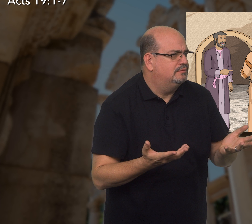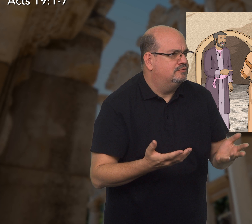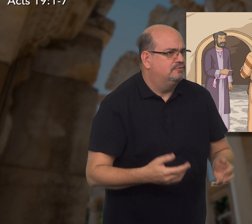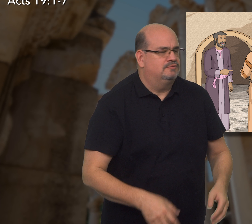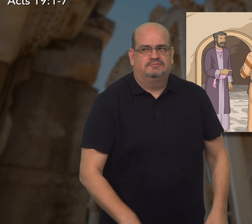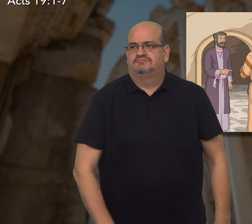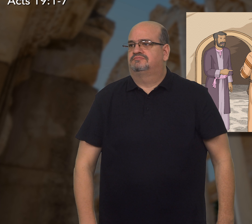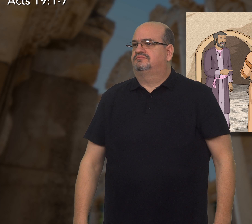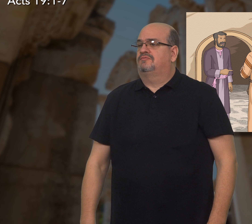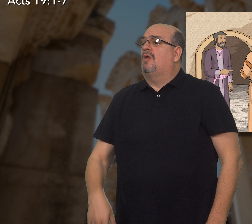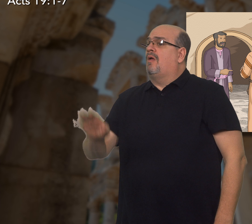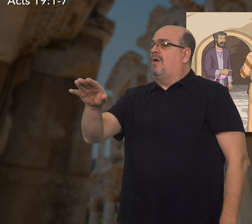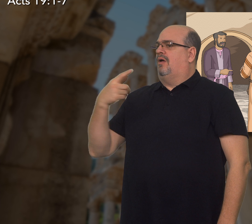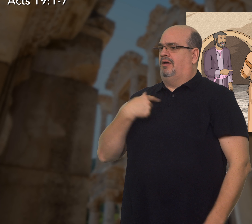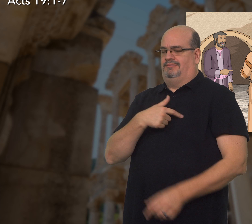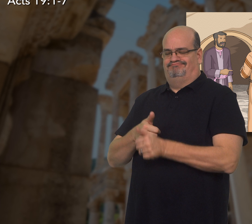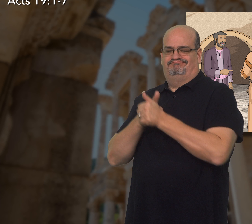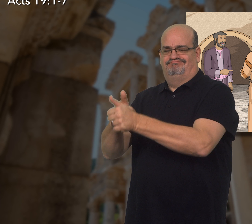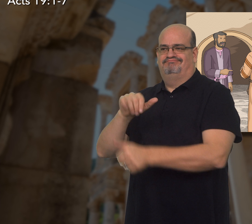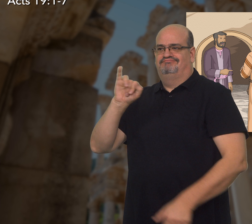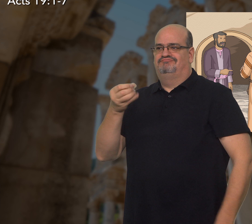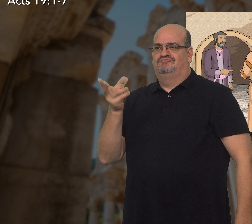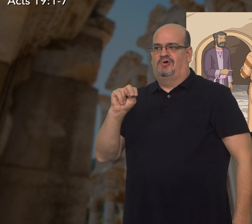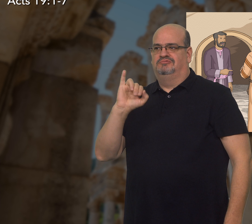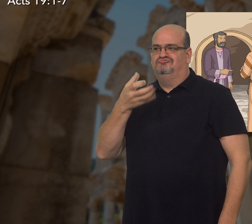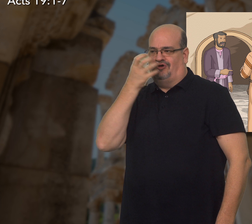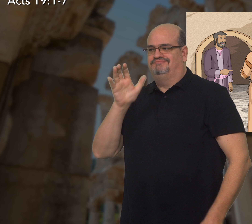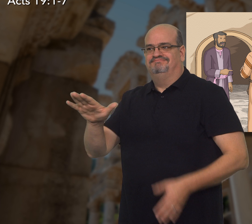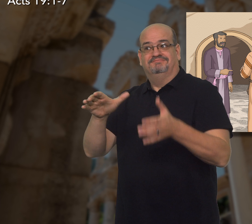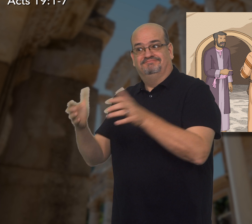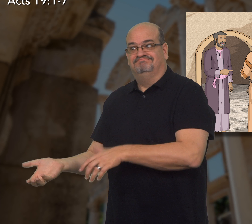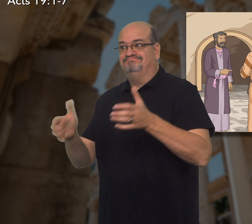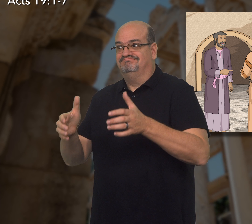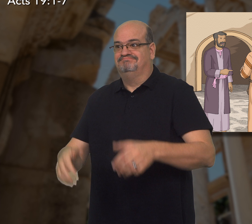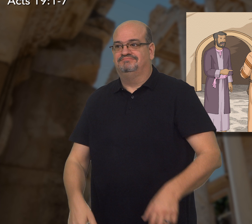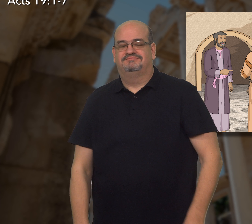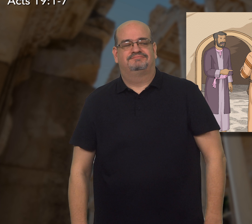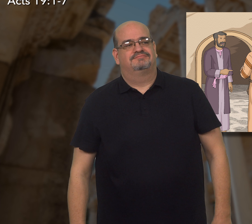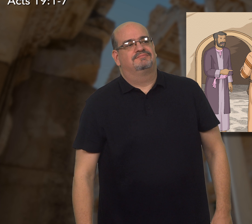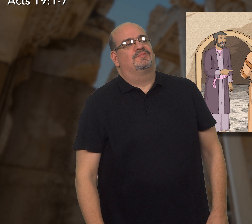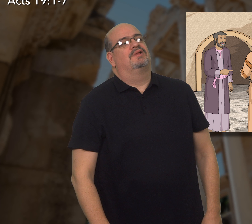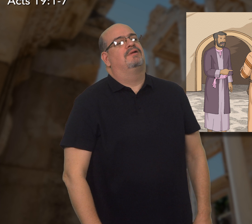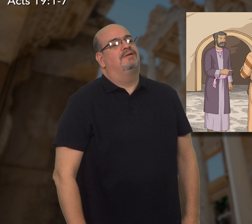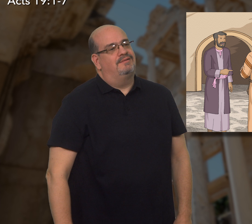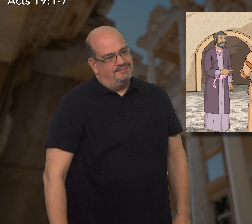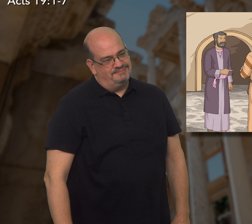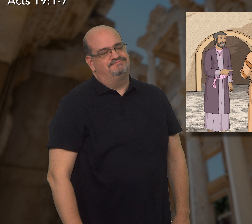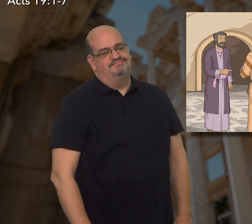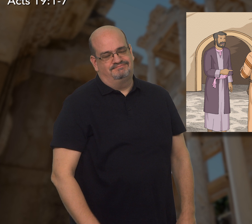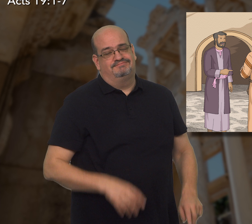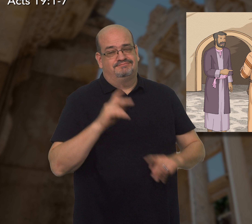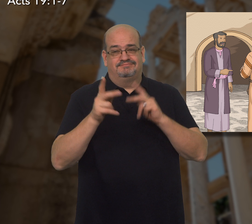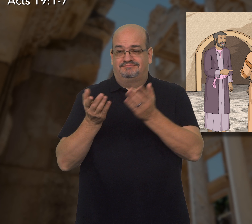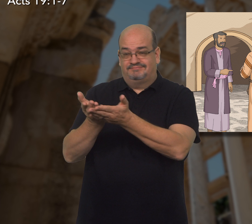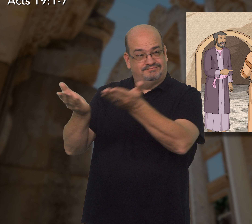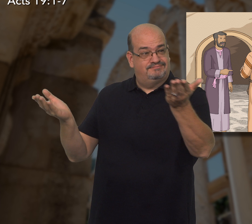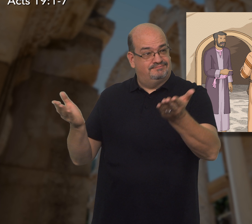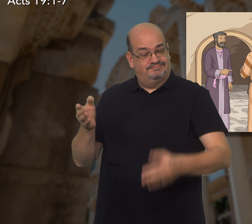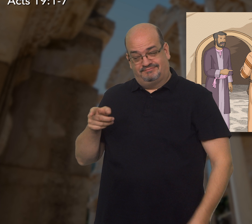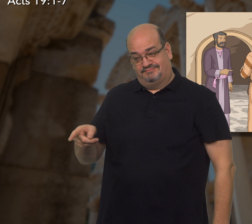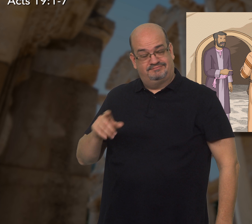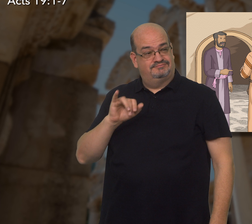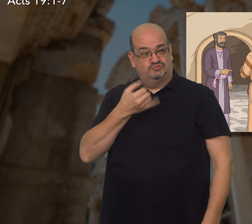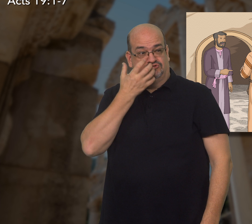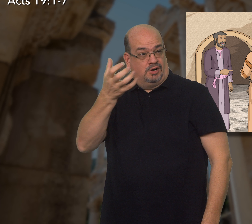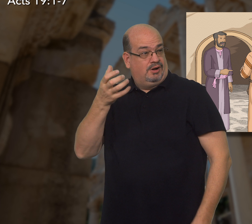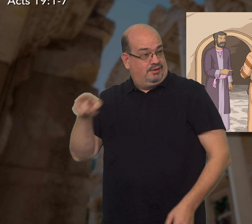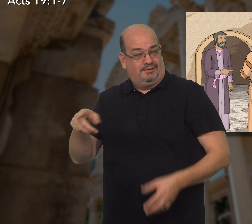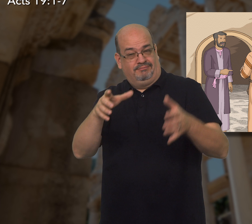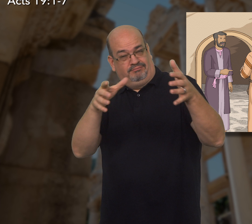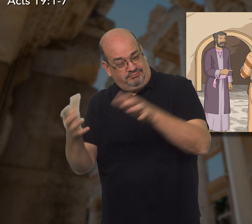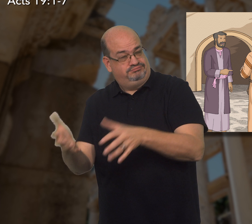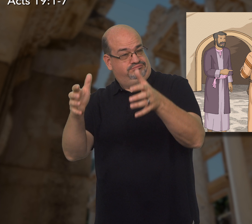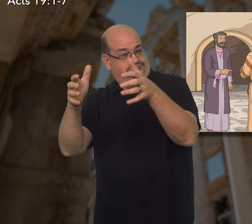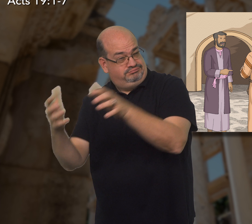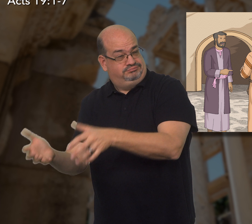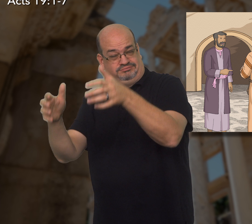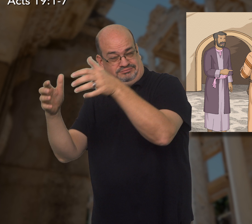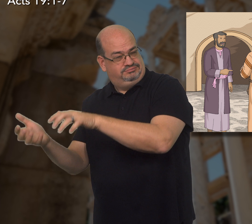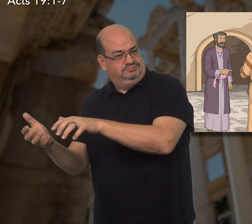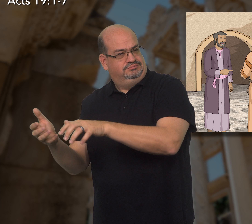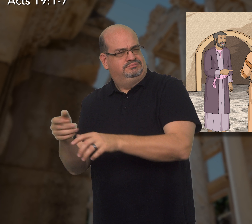“The baptism of John,” they replied.